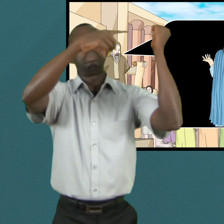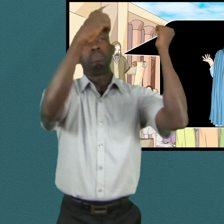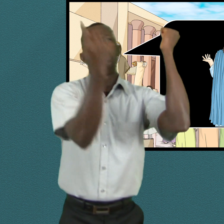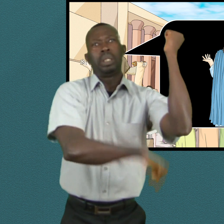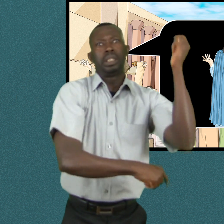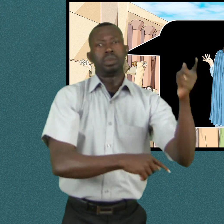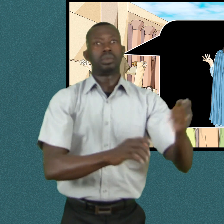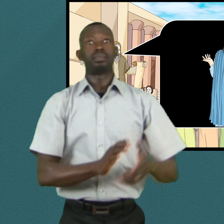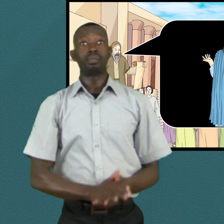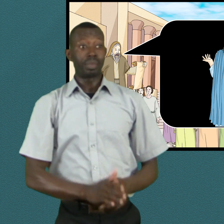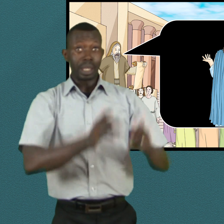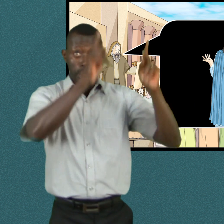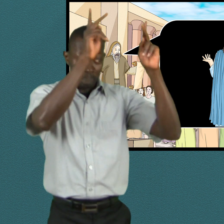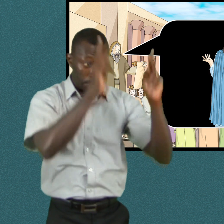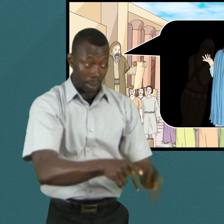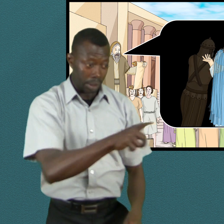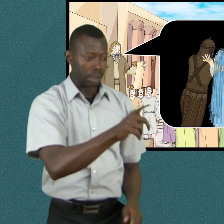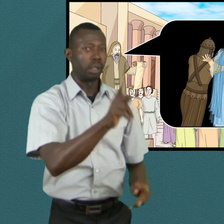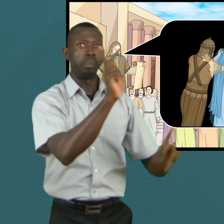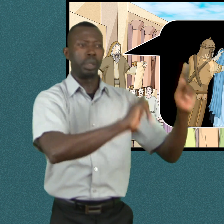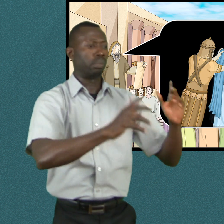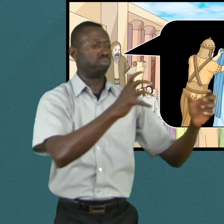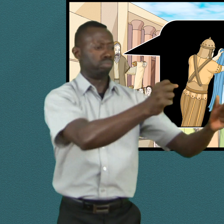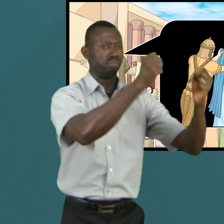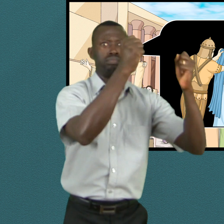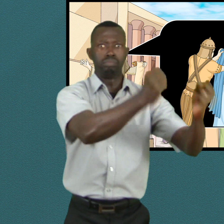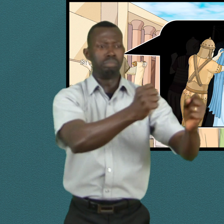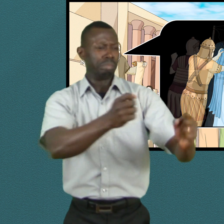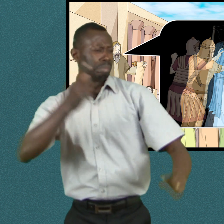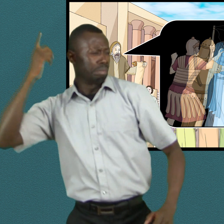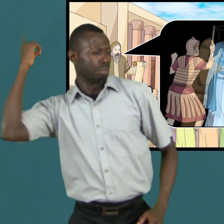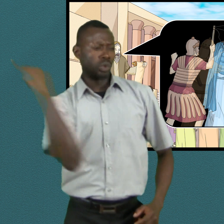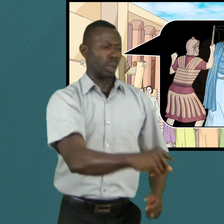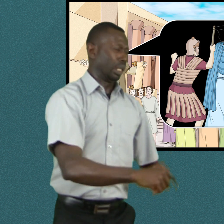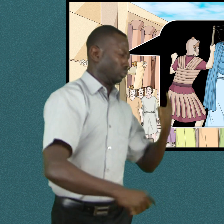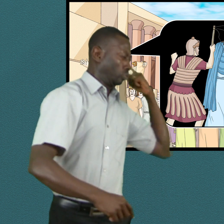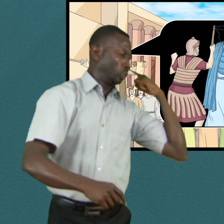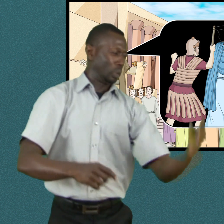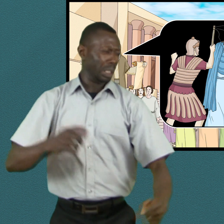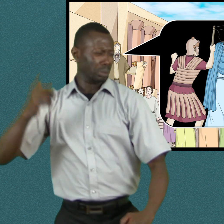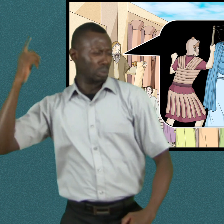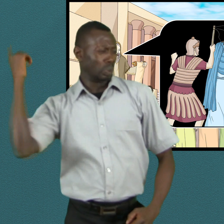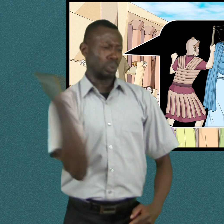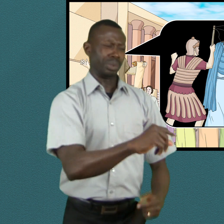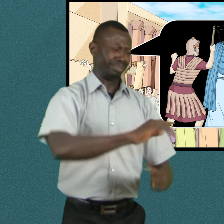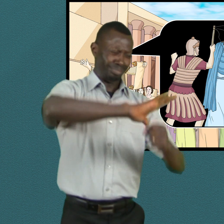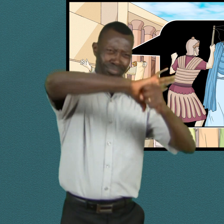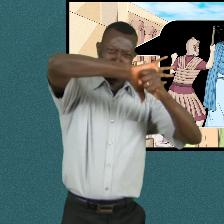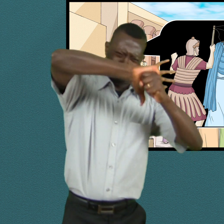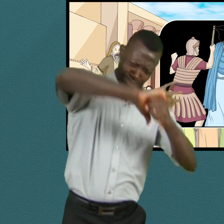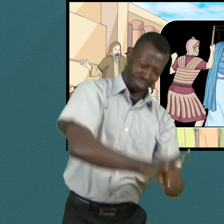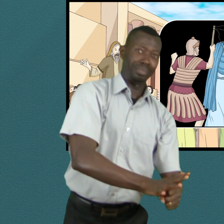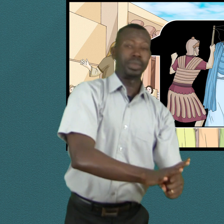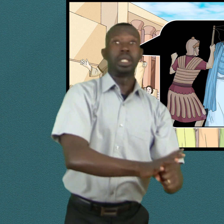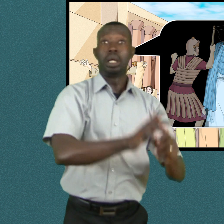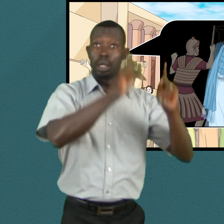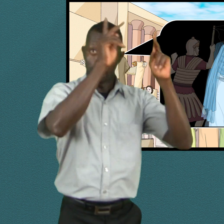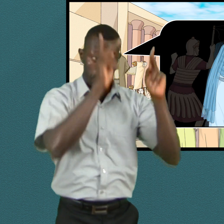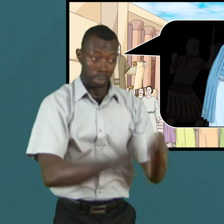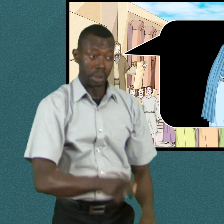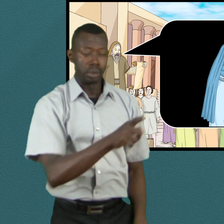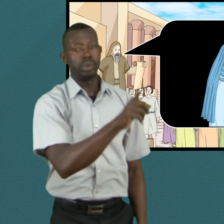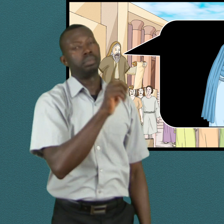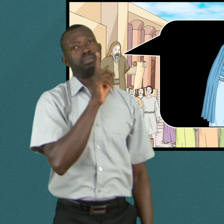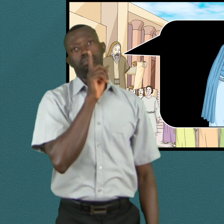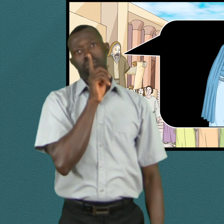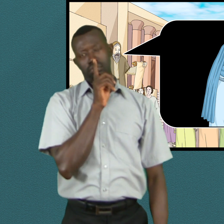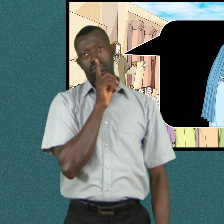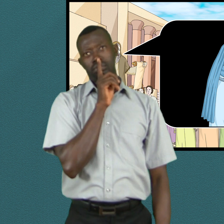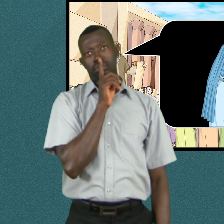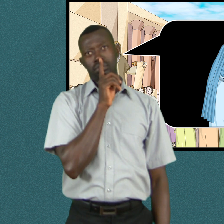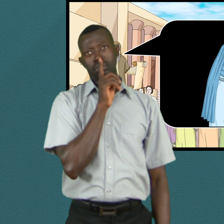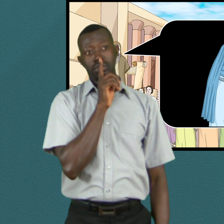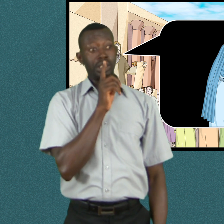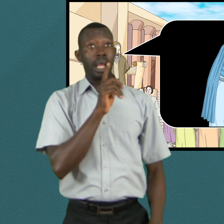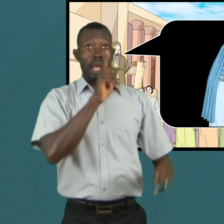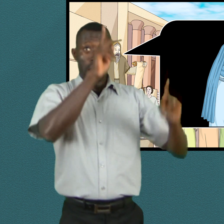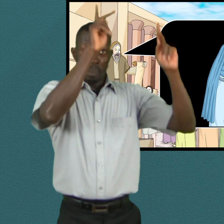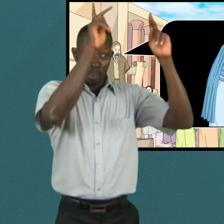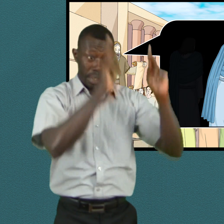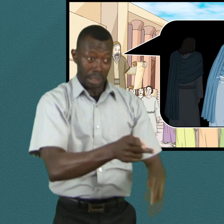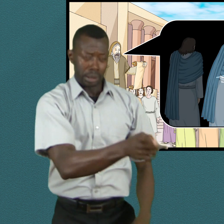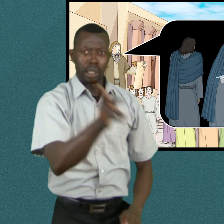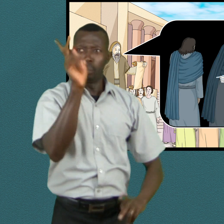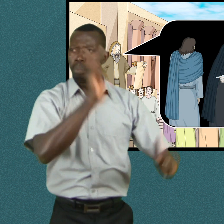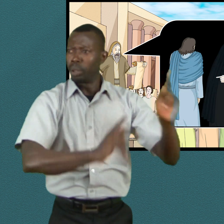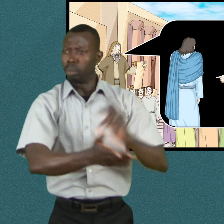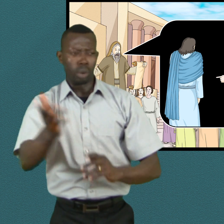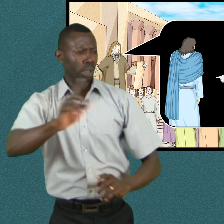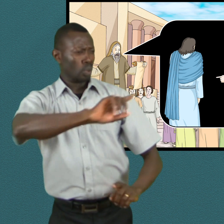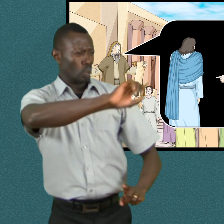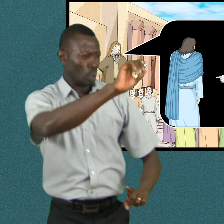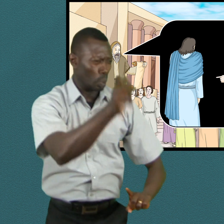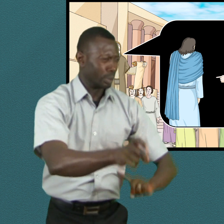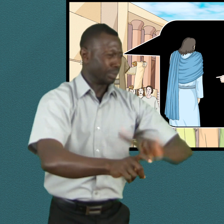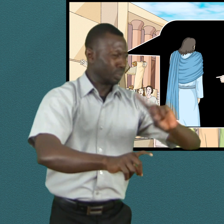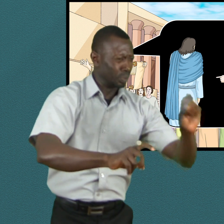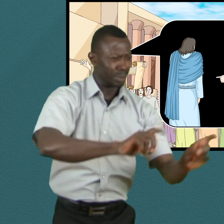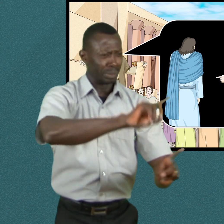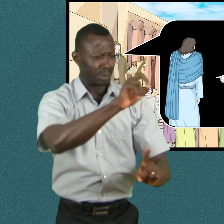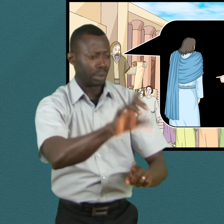He was oppressed and afflicted, yet He did not open His mouth.